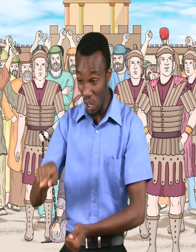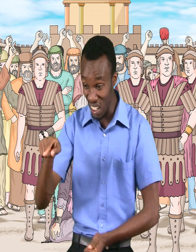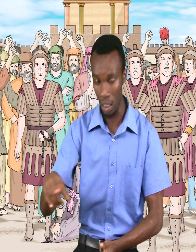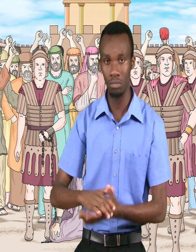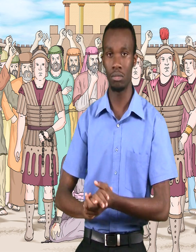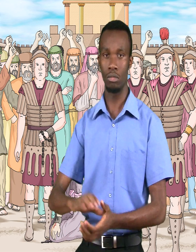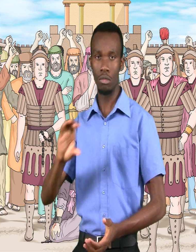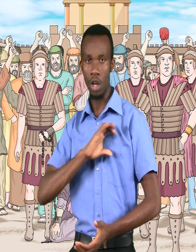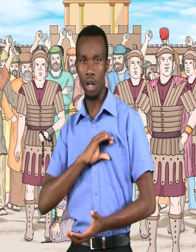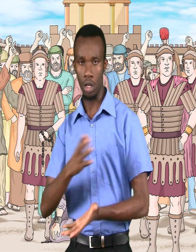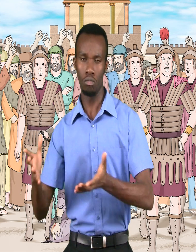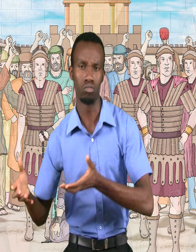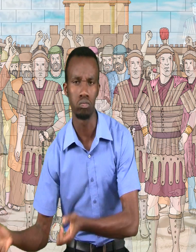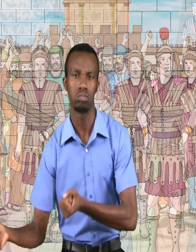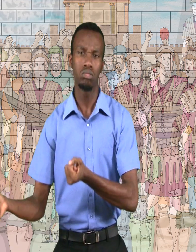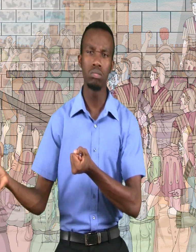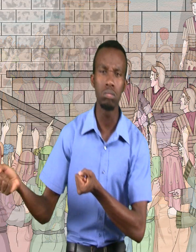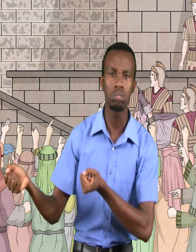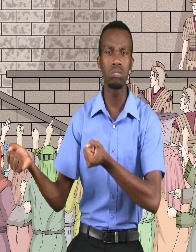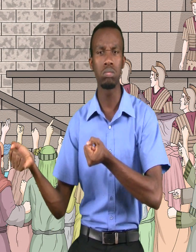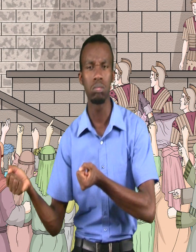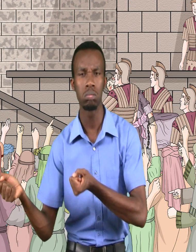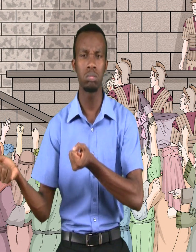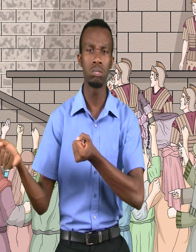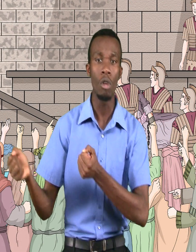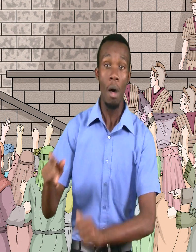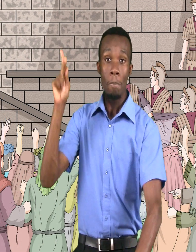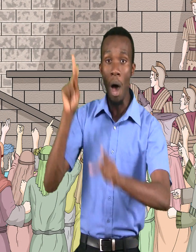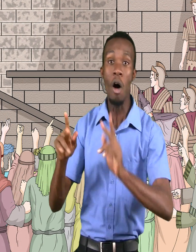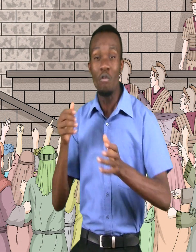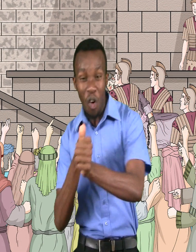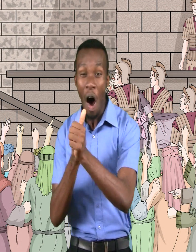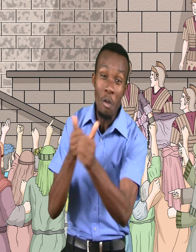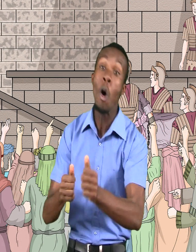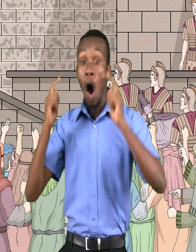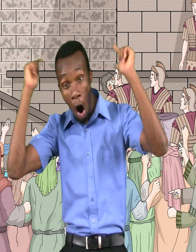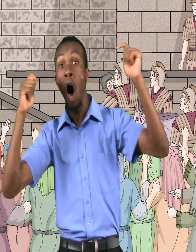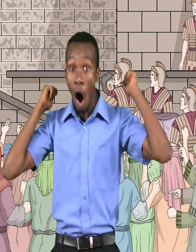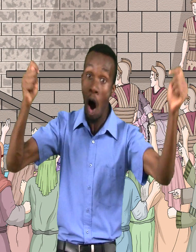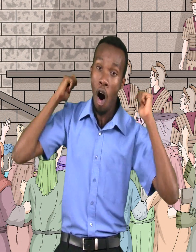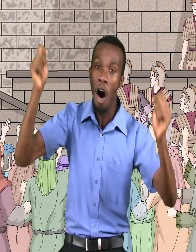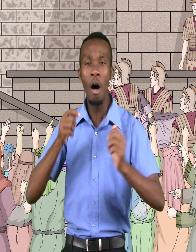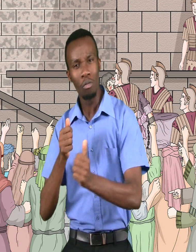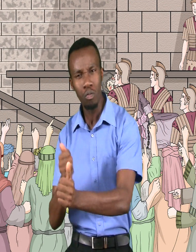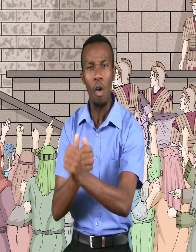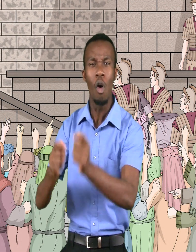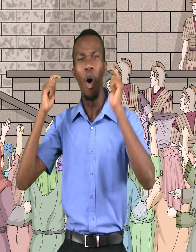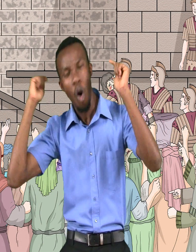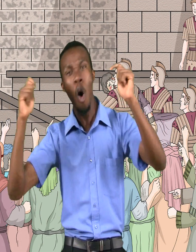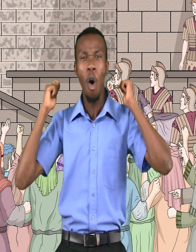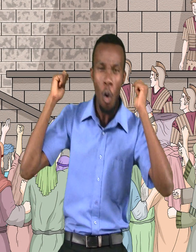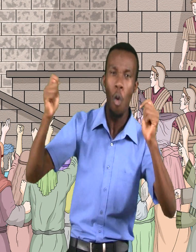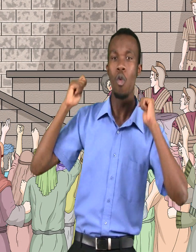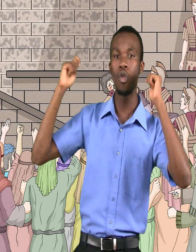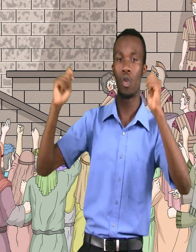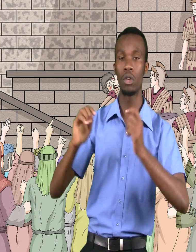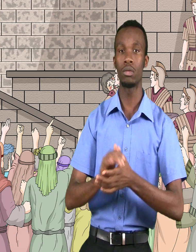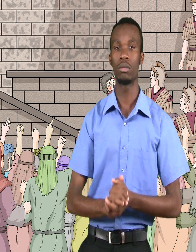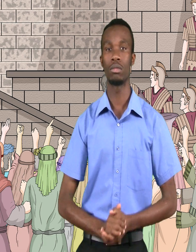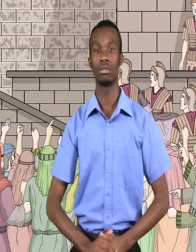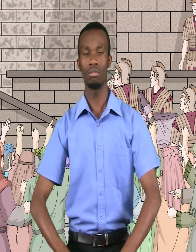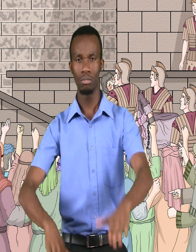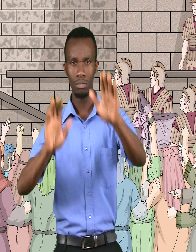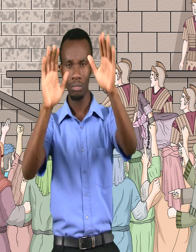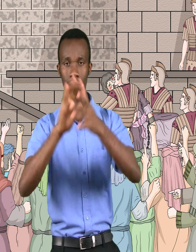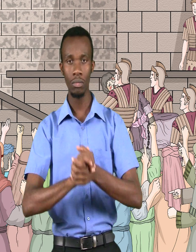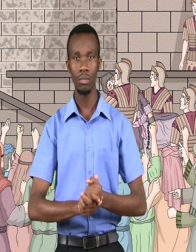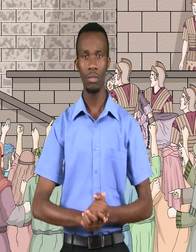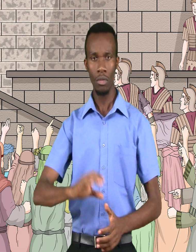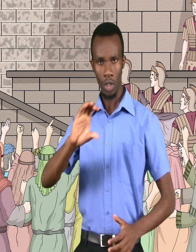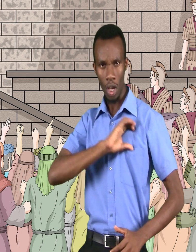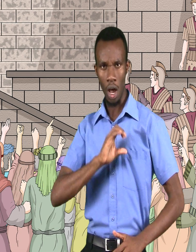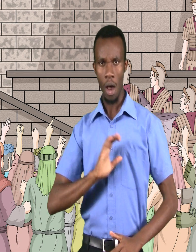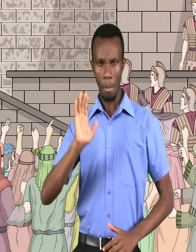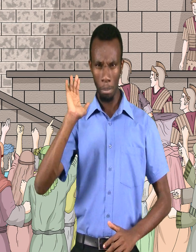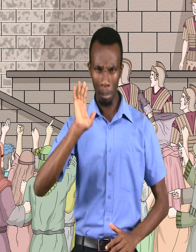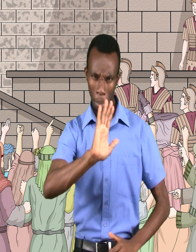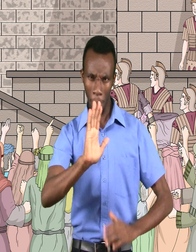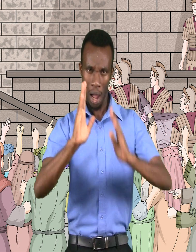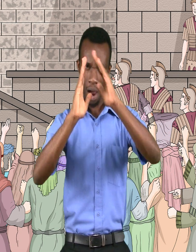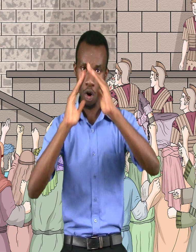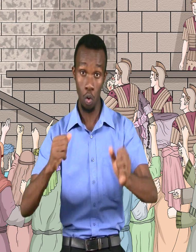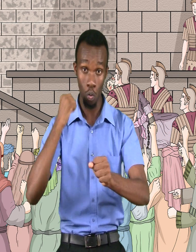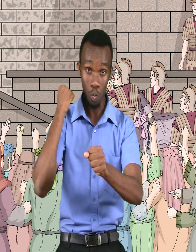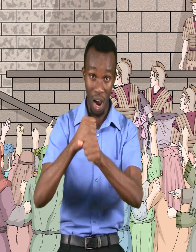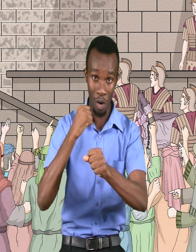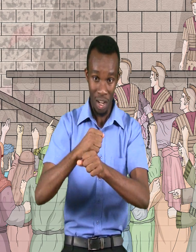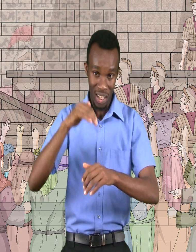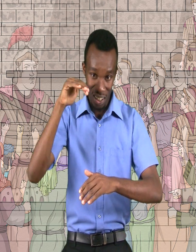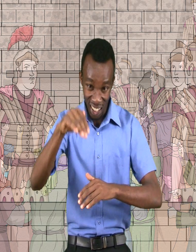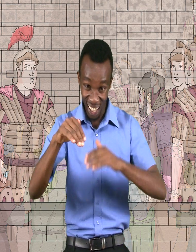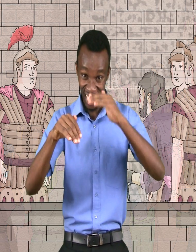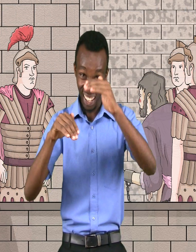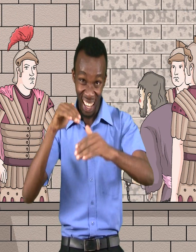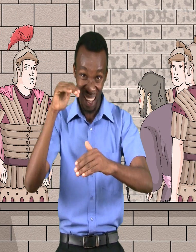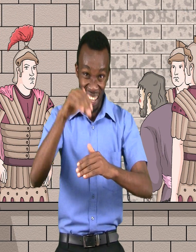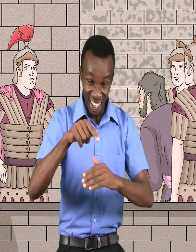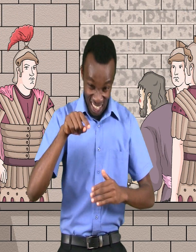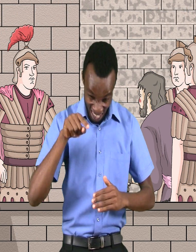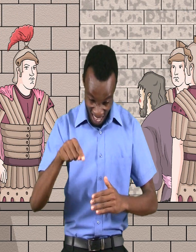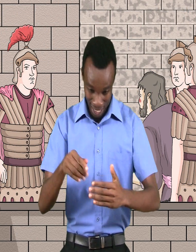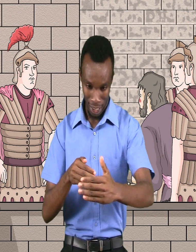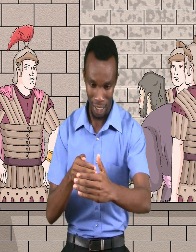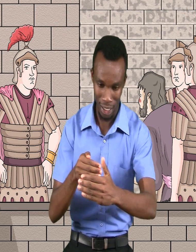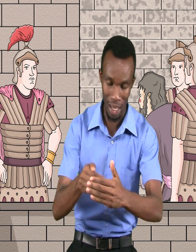When Paul reached the steps, he had to be carried by the soldiers because of the violence of the mob. For the crowd that followed him kept shouting, “Away with him!”